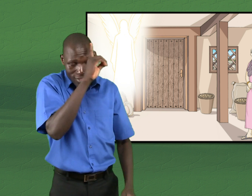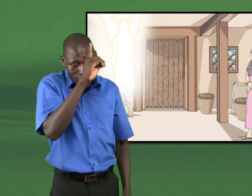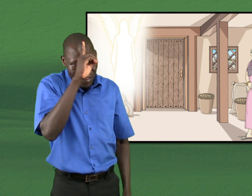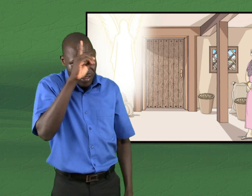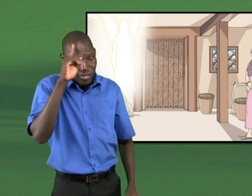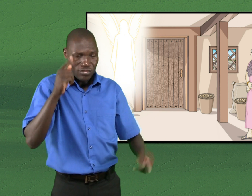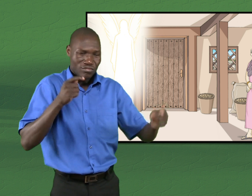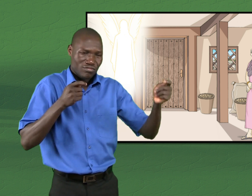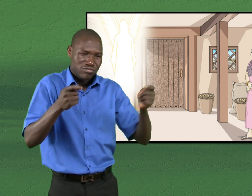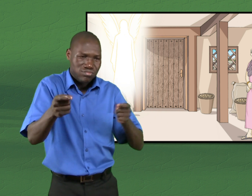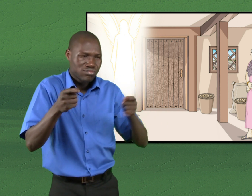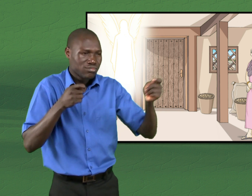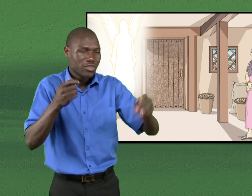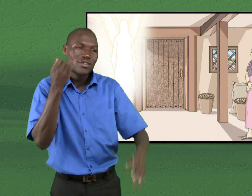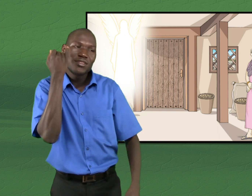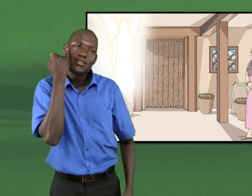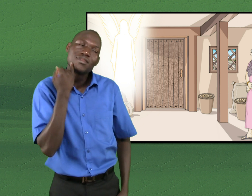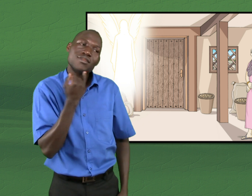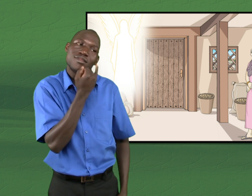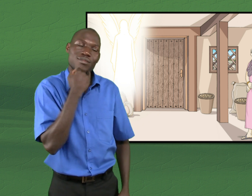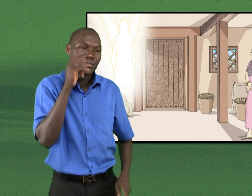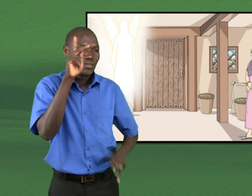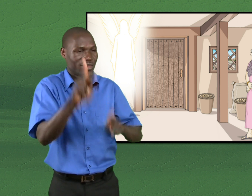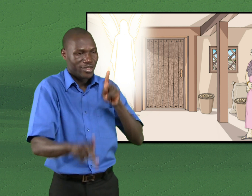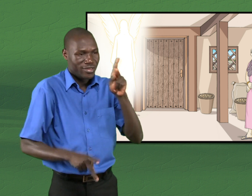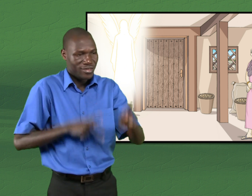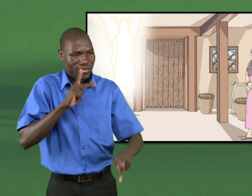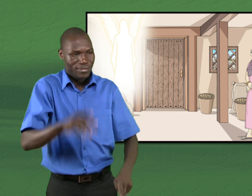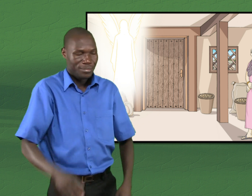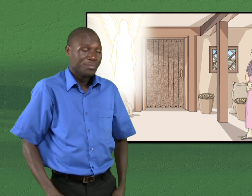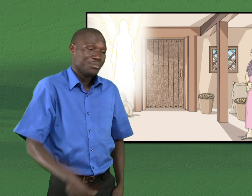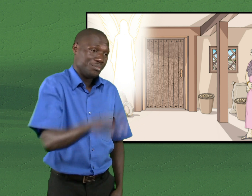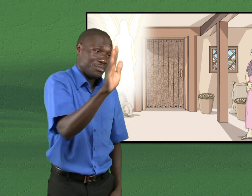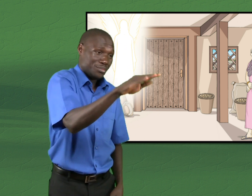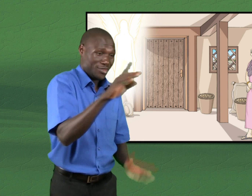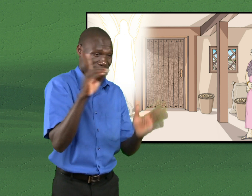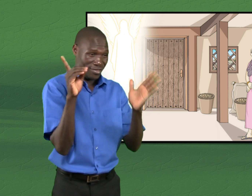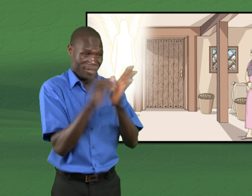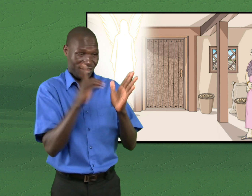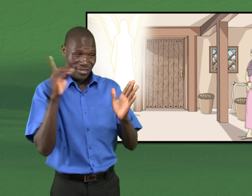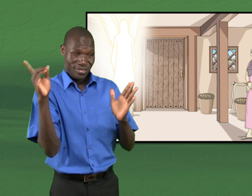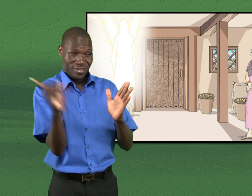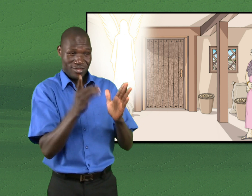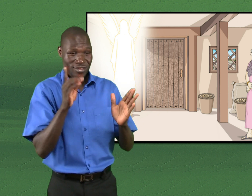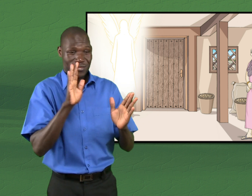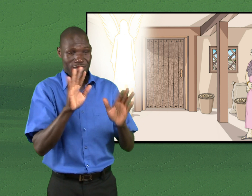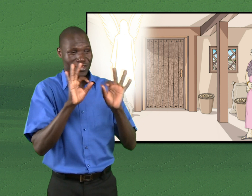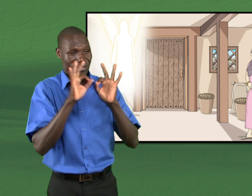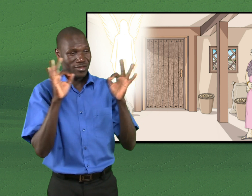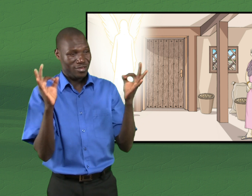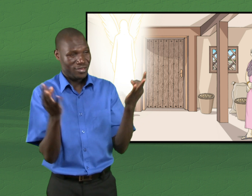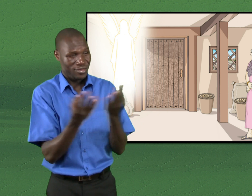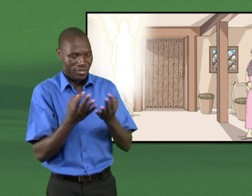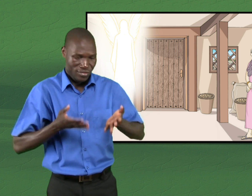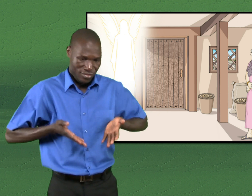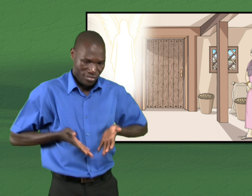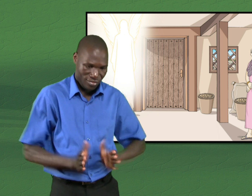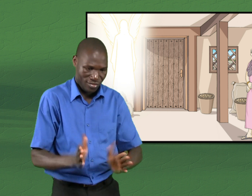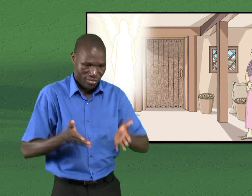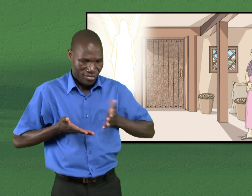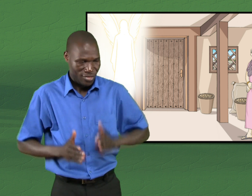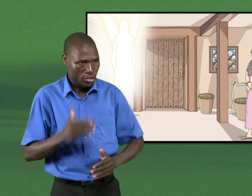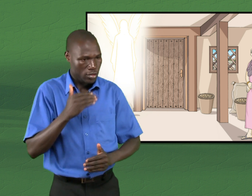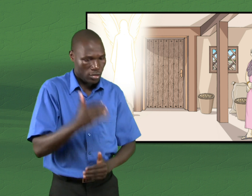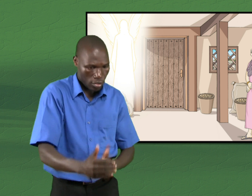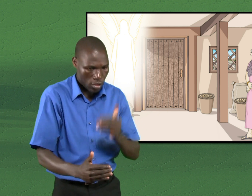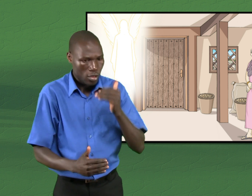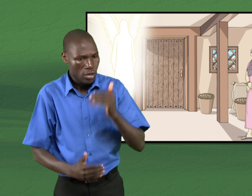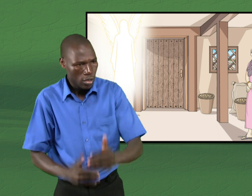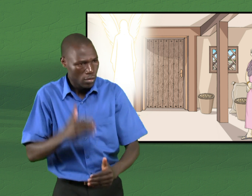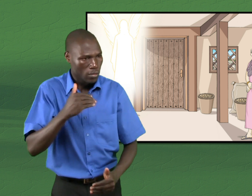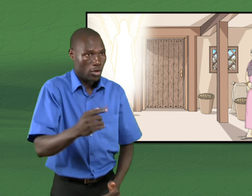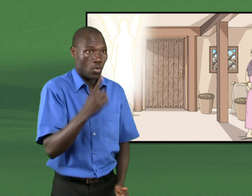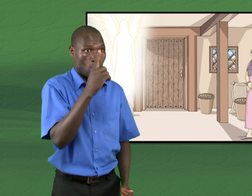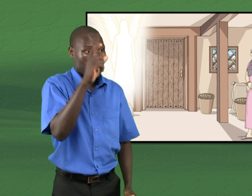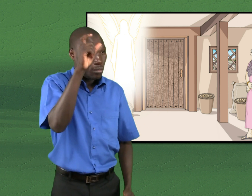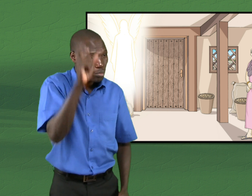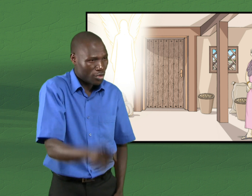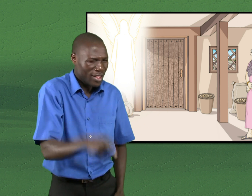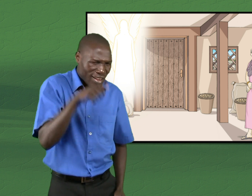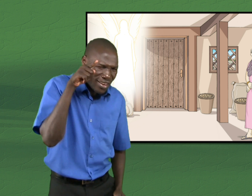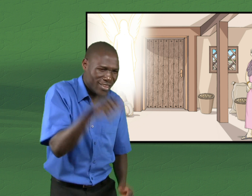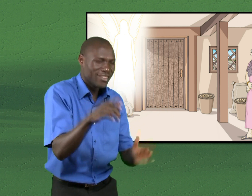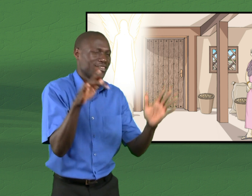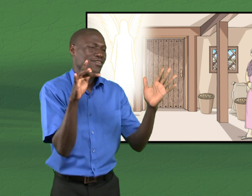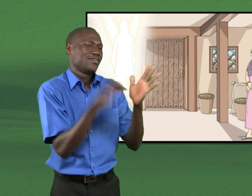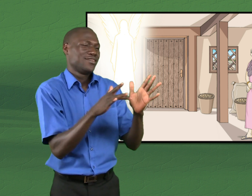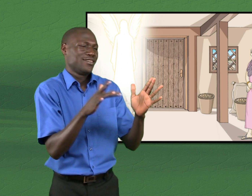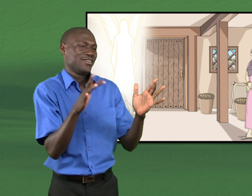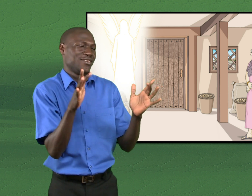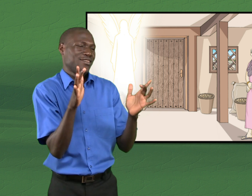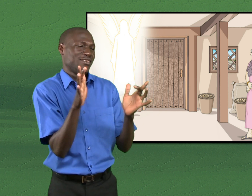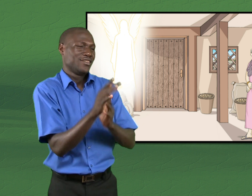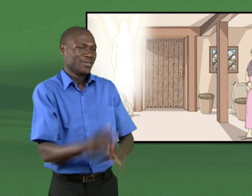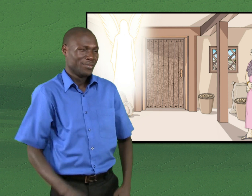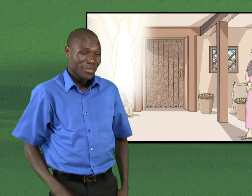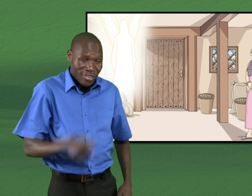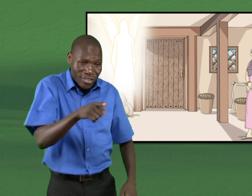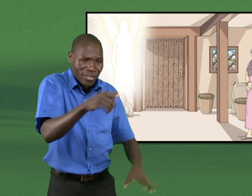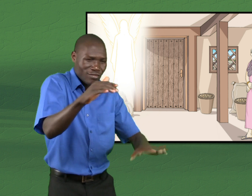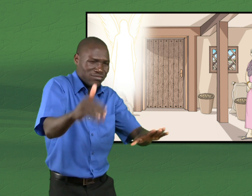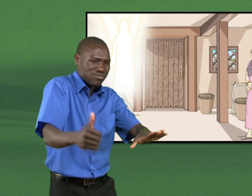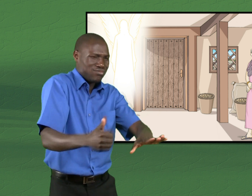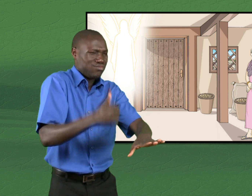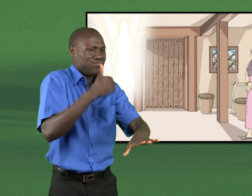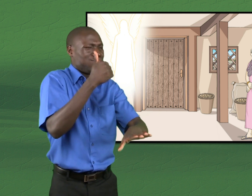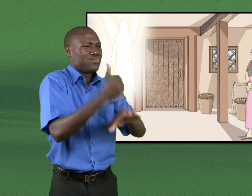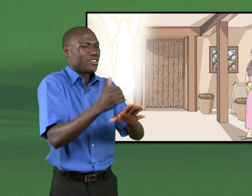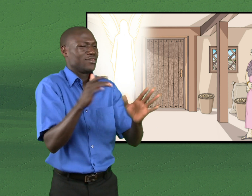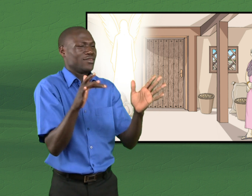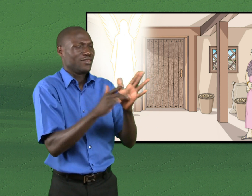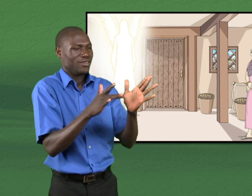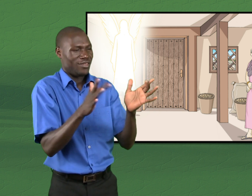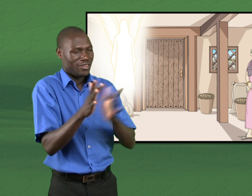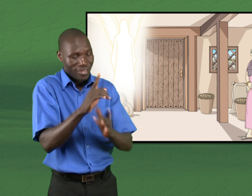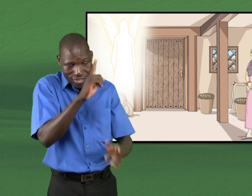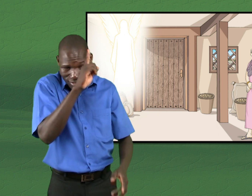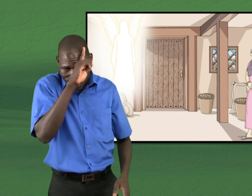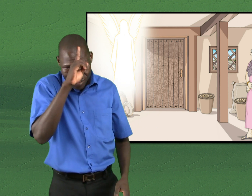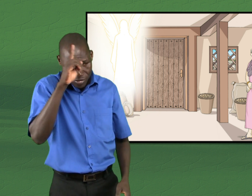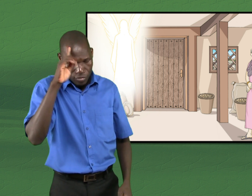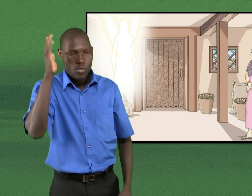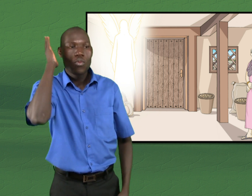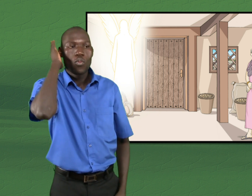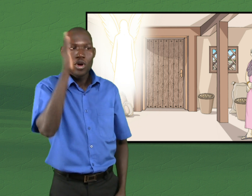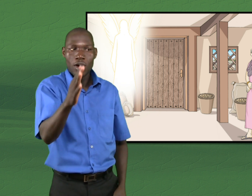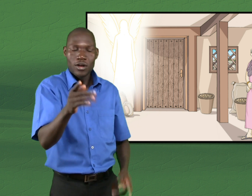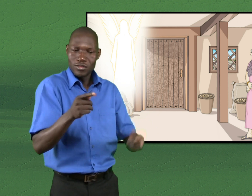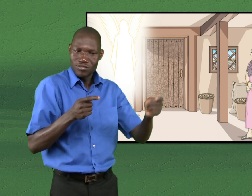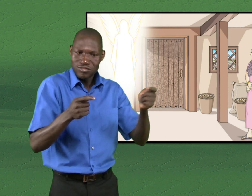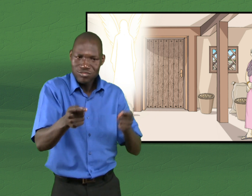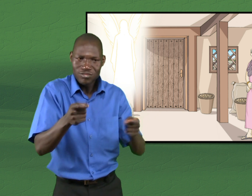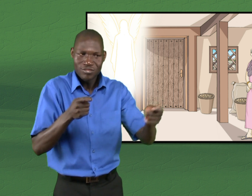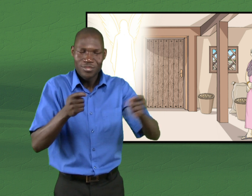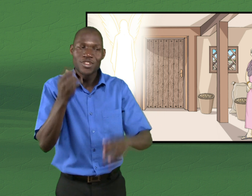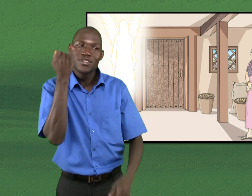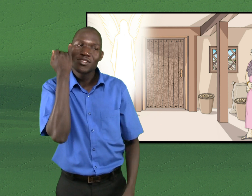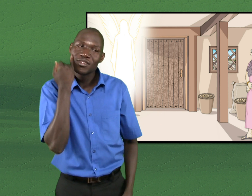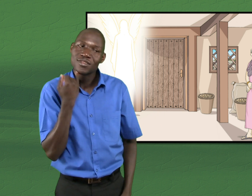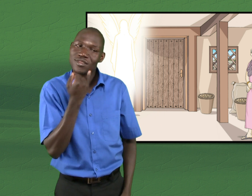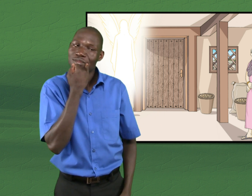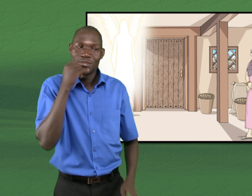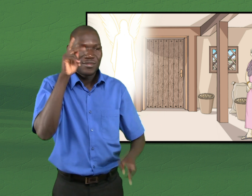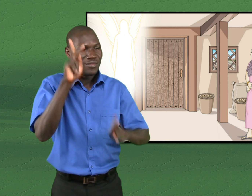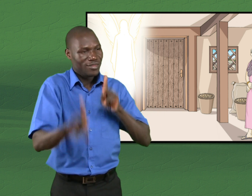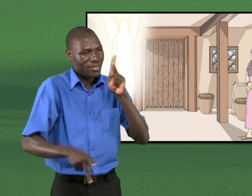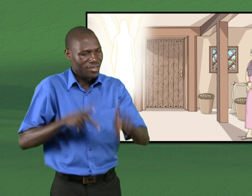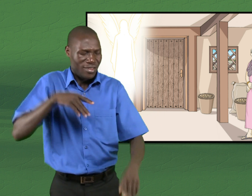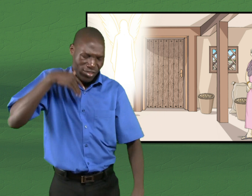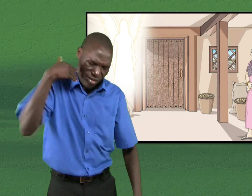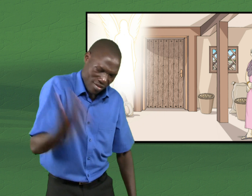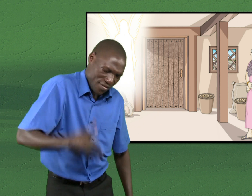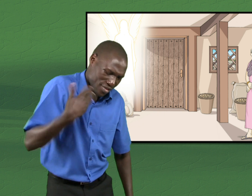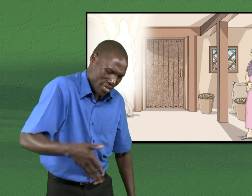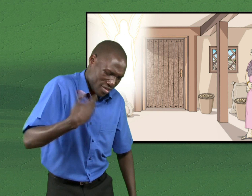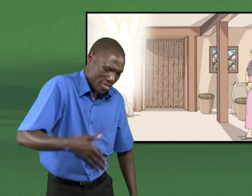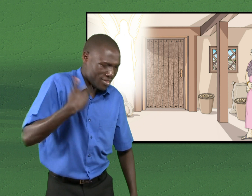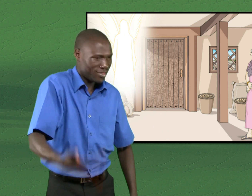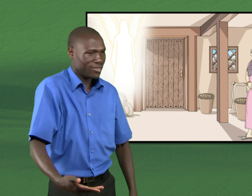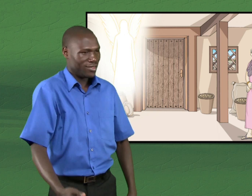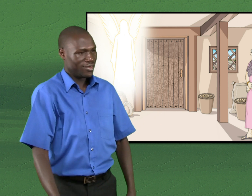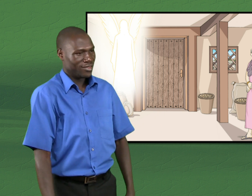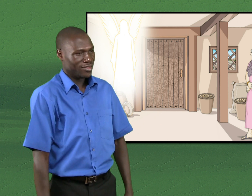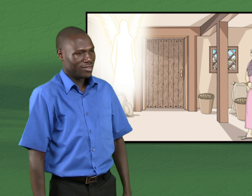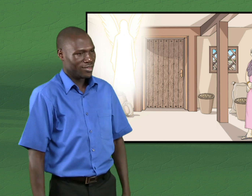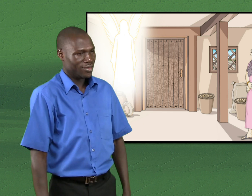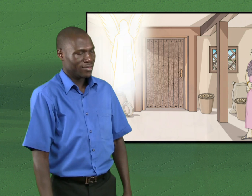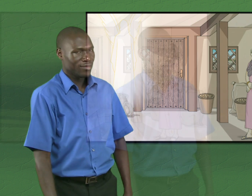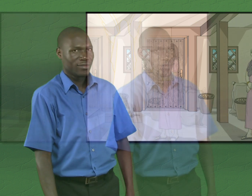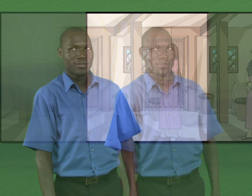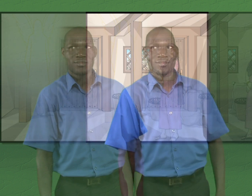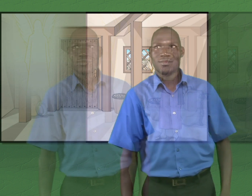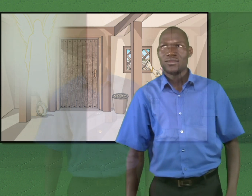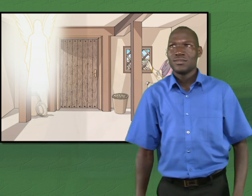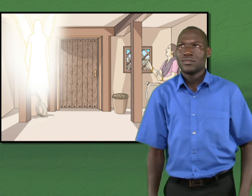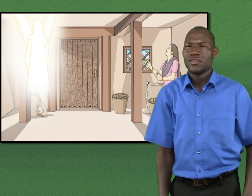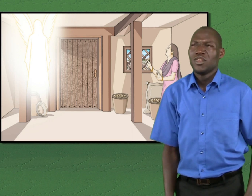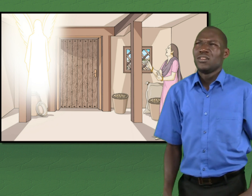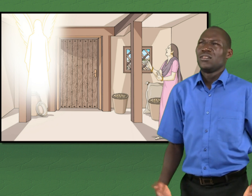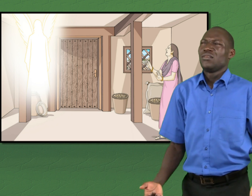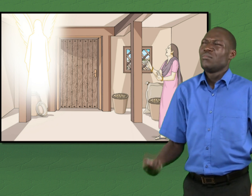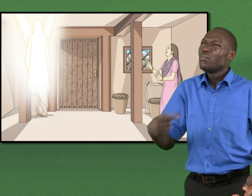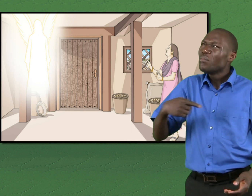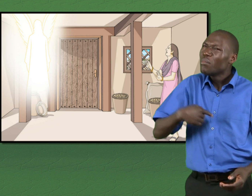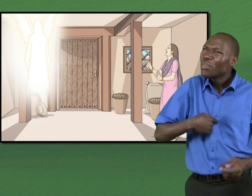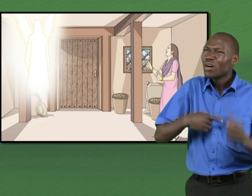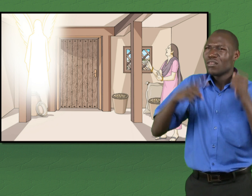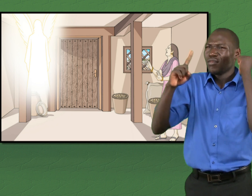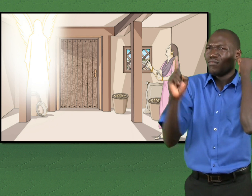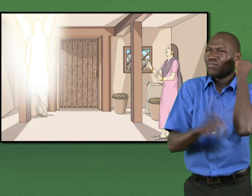The Lord God will give Him the throne of His father David, and He will reign over the house of Jacob forever.